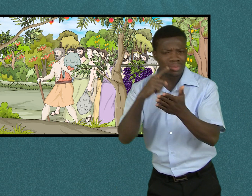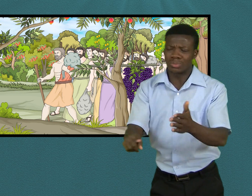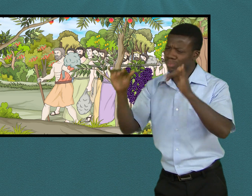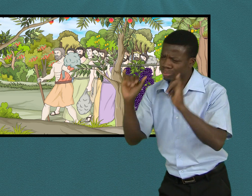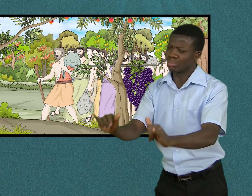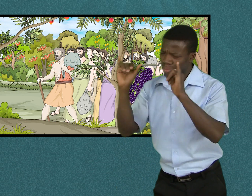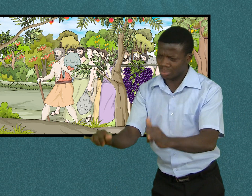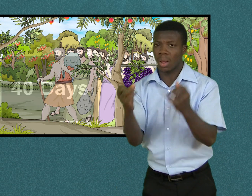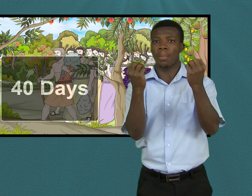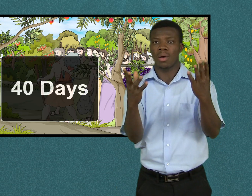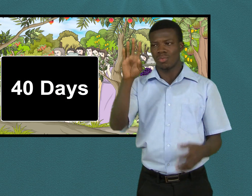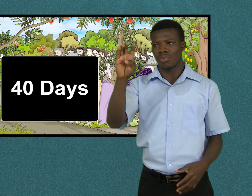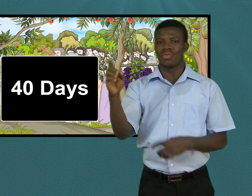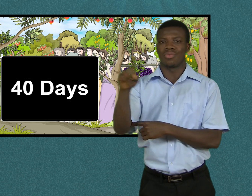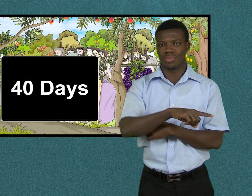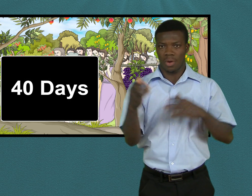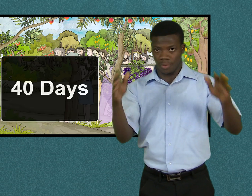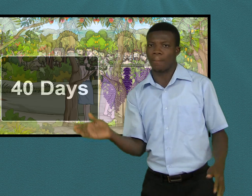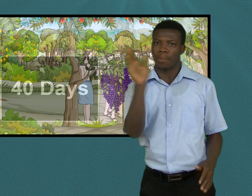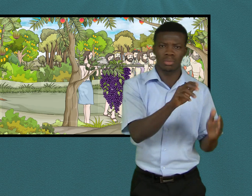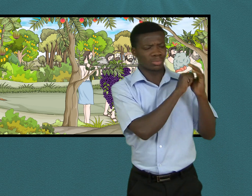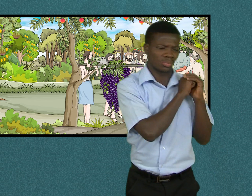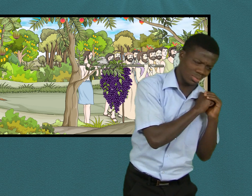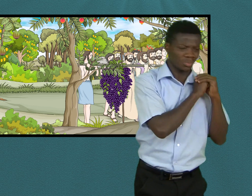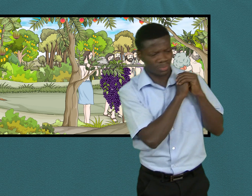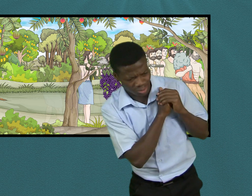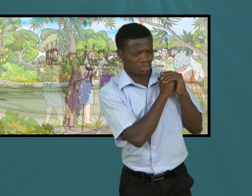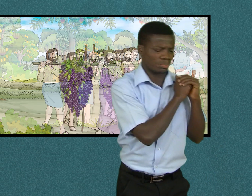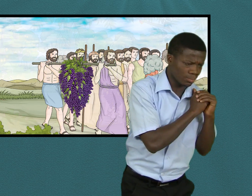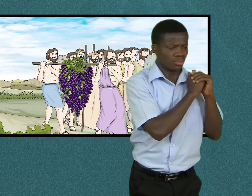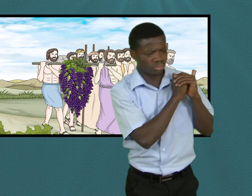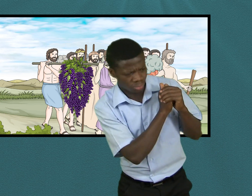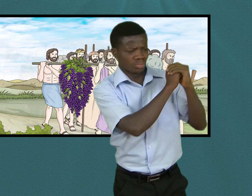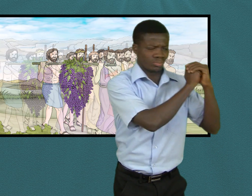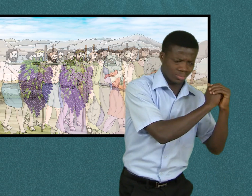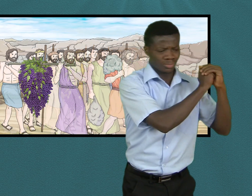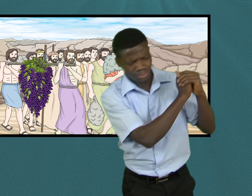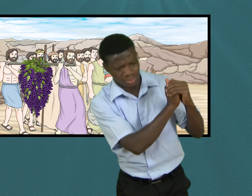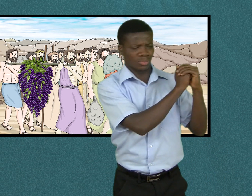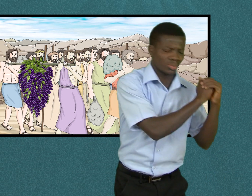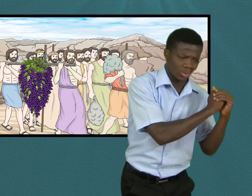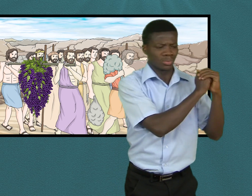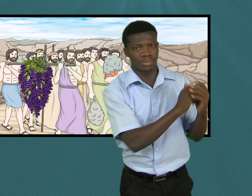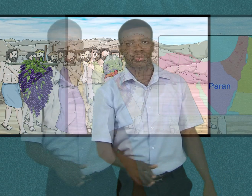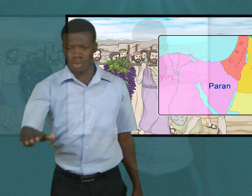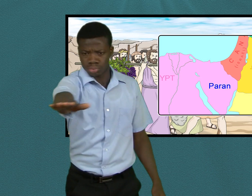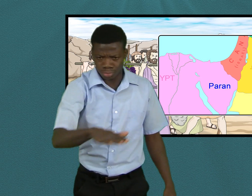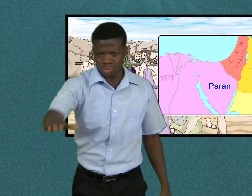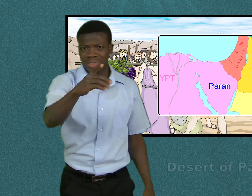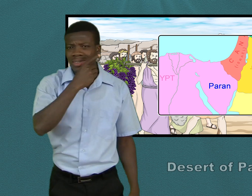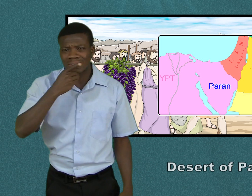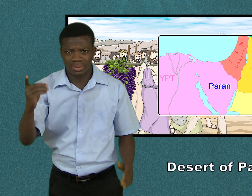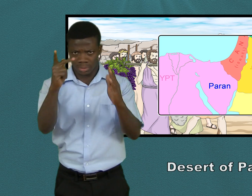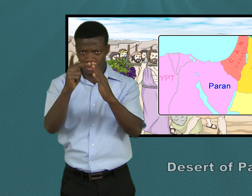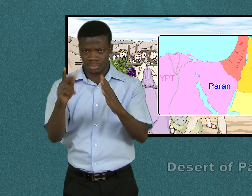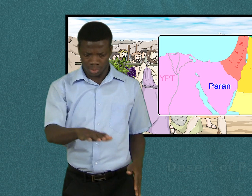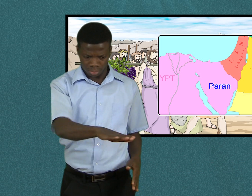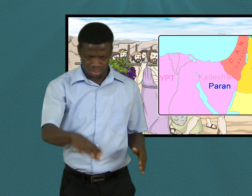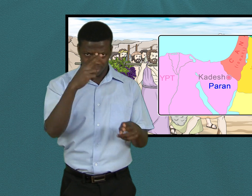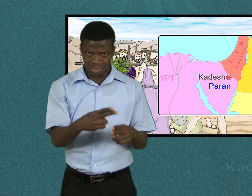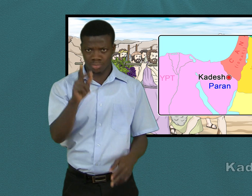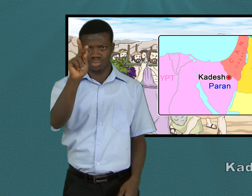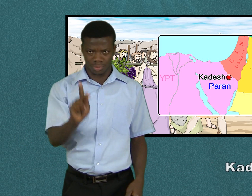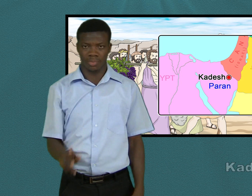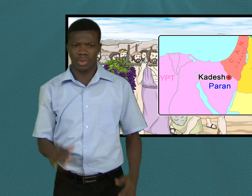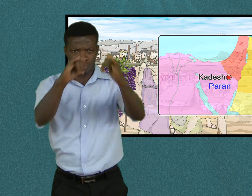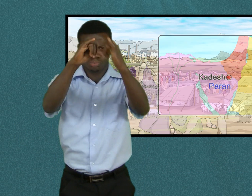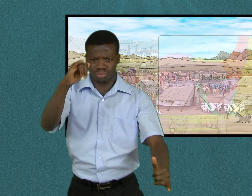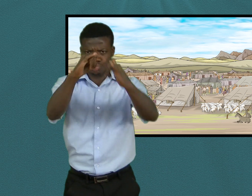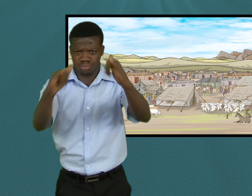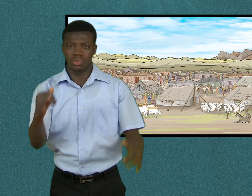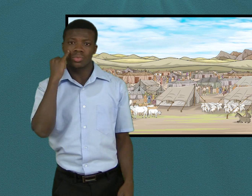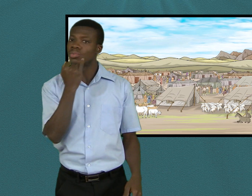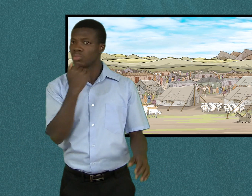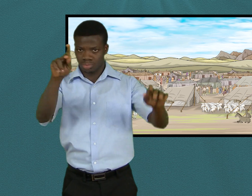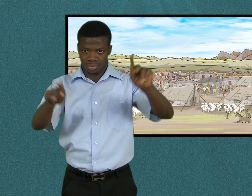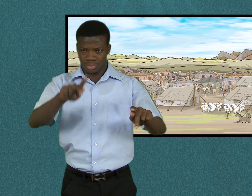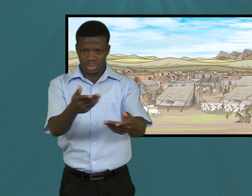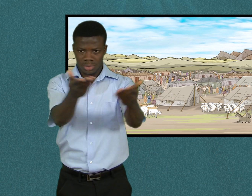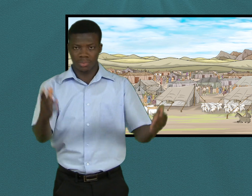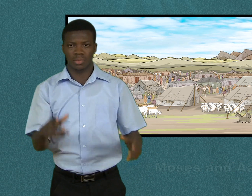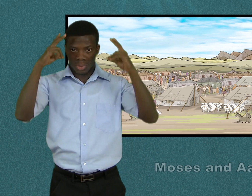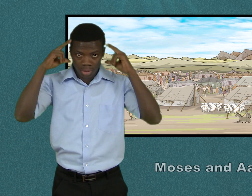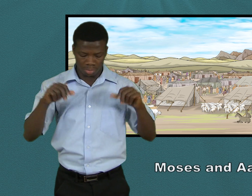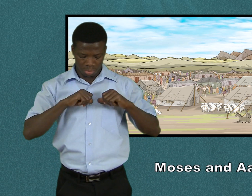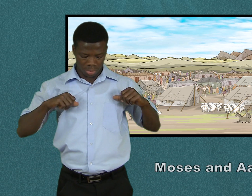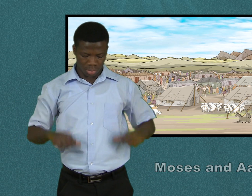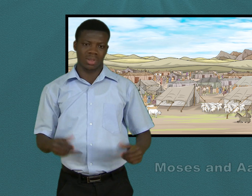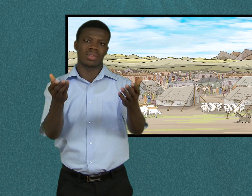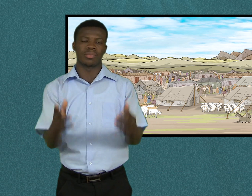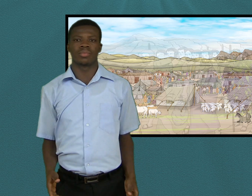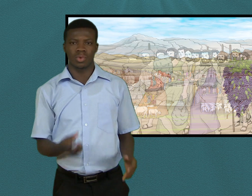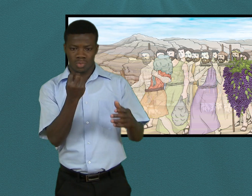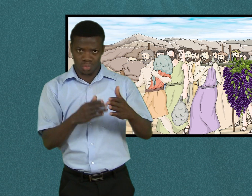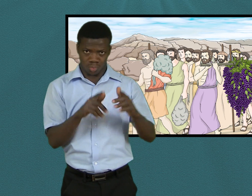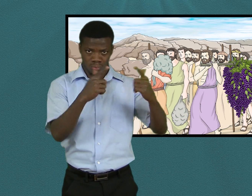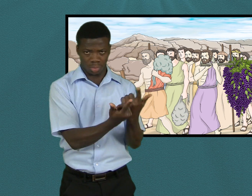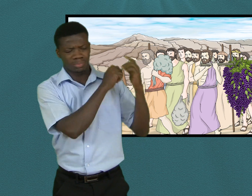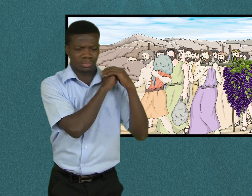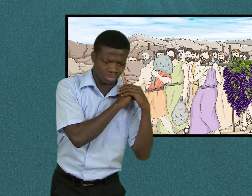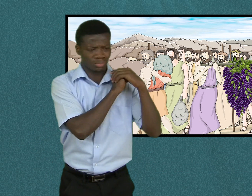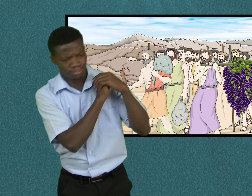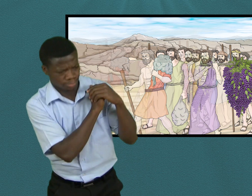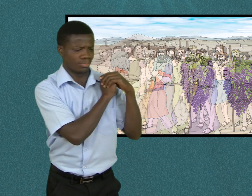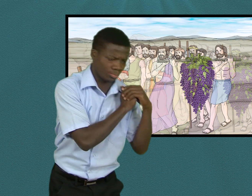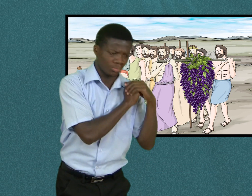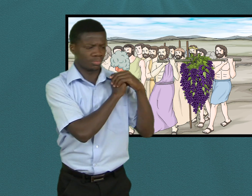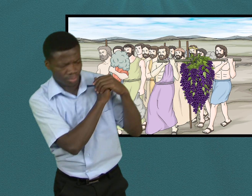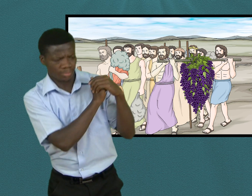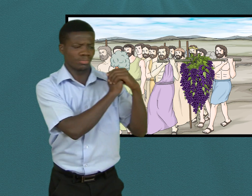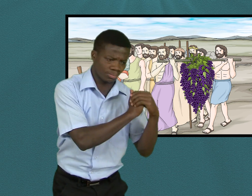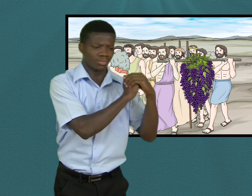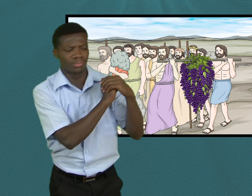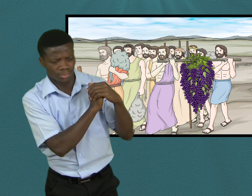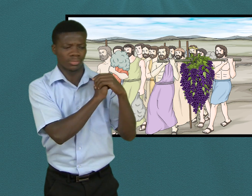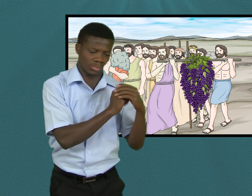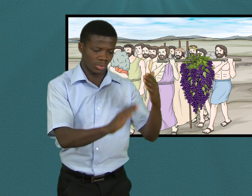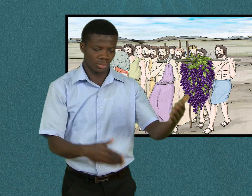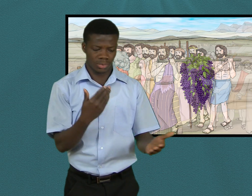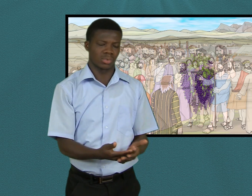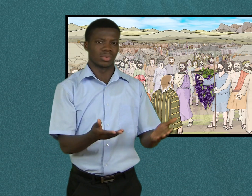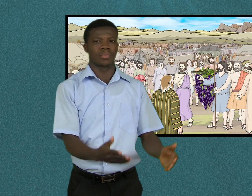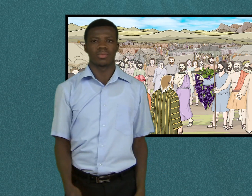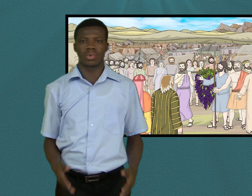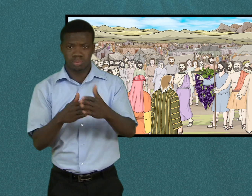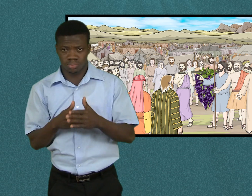After forty days the men returned from spying out the land, and they went back to Moses, Aaron, and the whole congregation of Israel in the Wilderness of Paran at Kadesh.